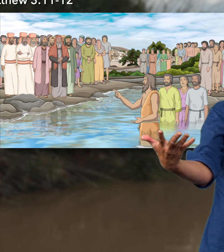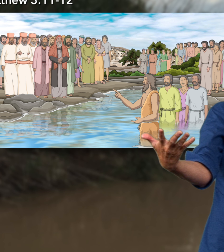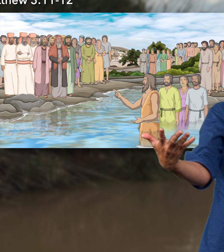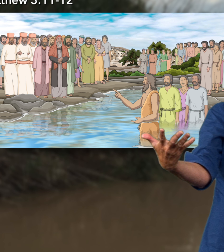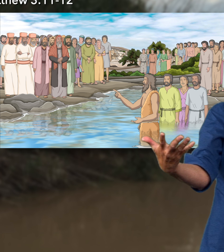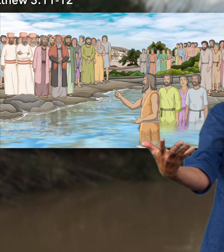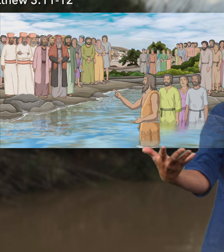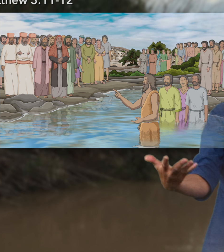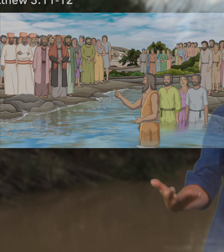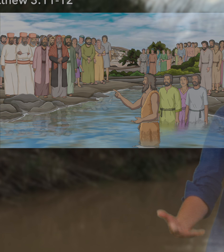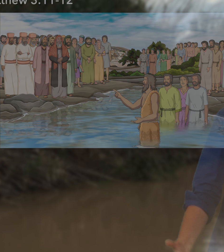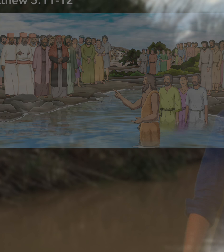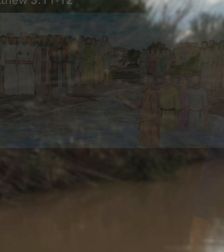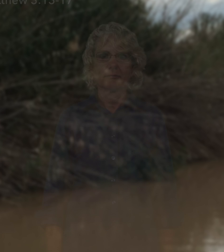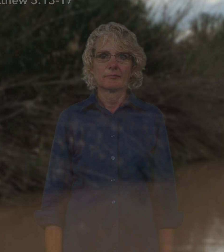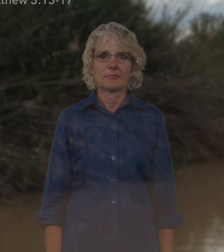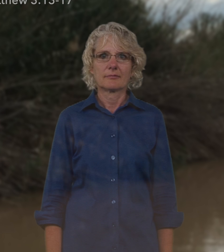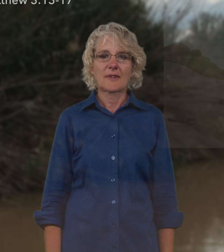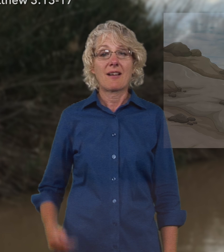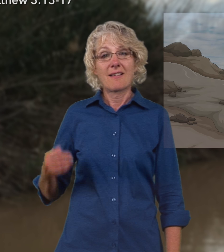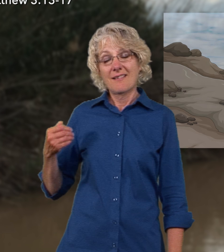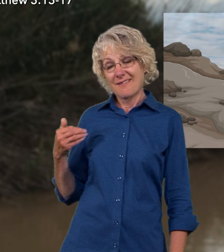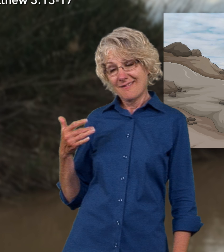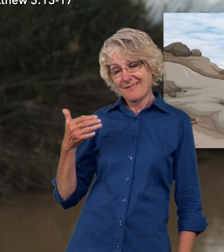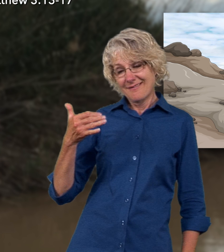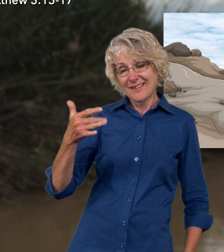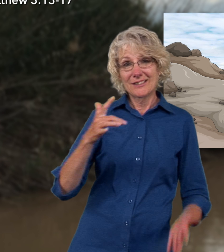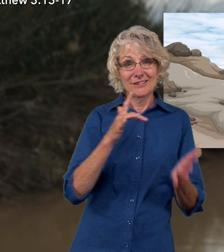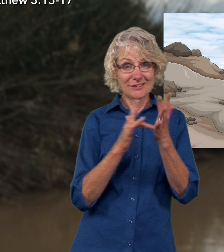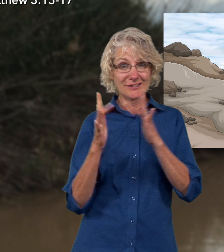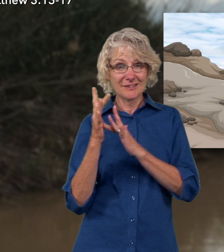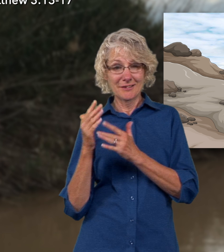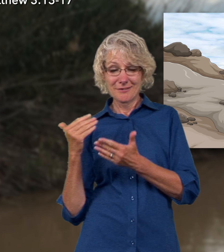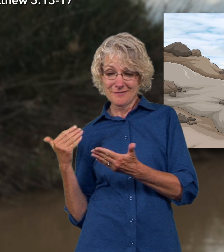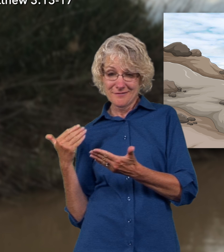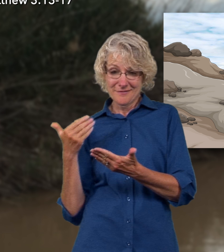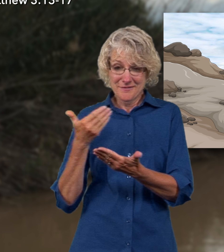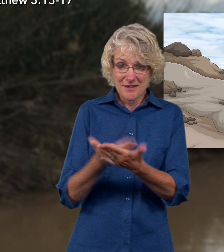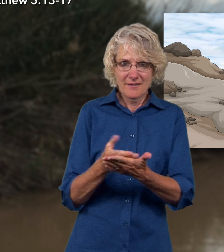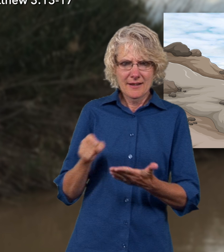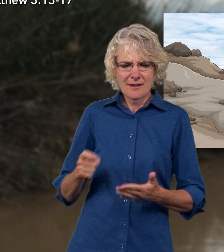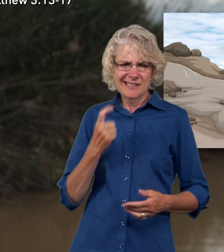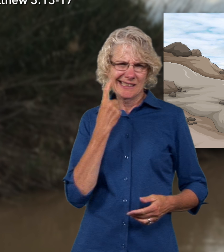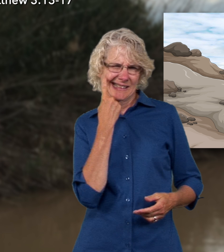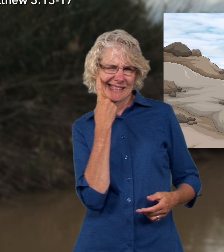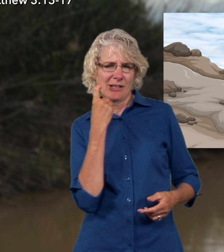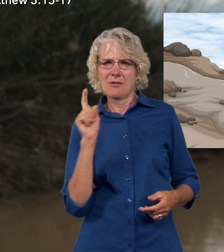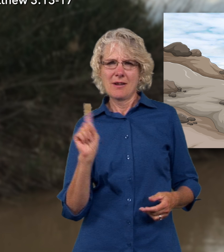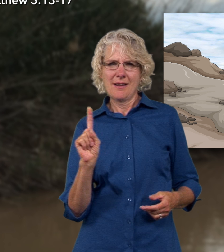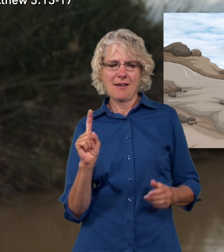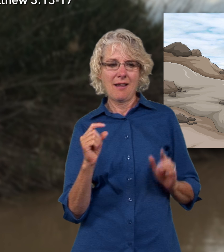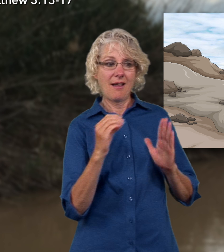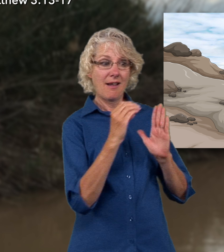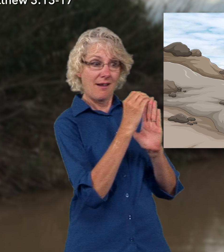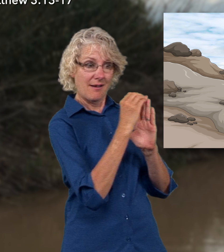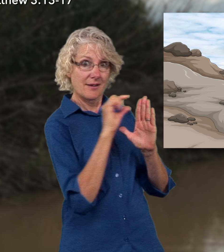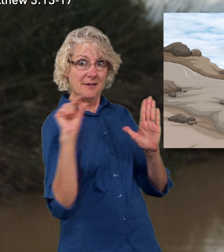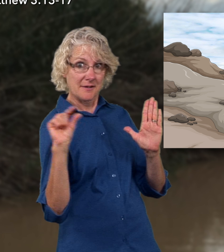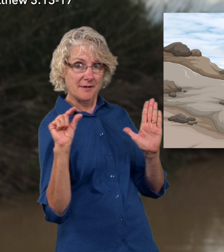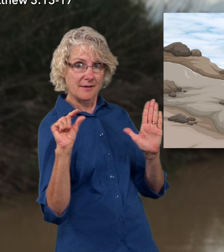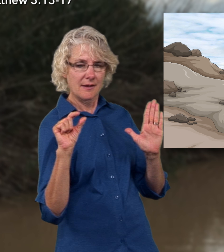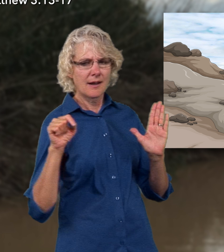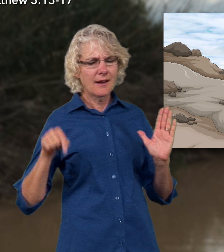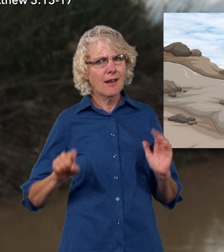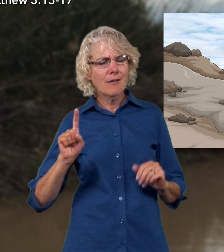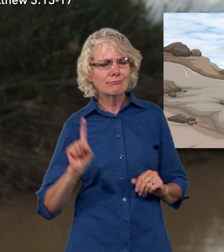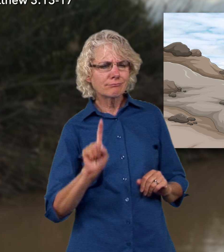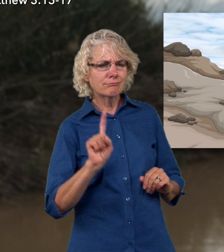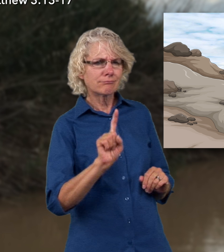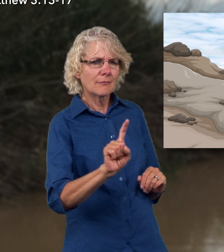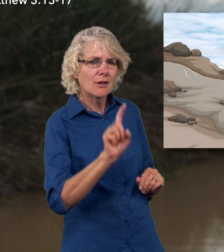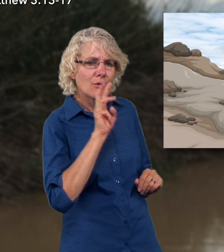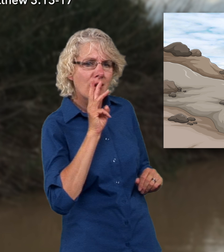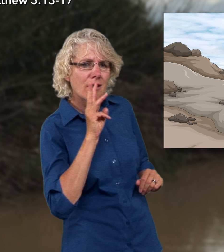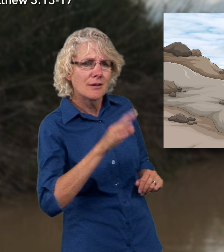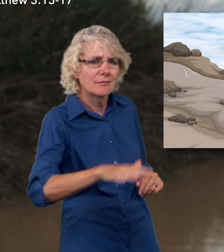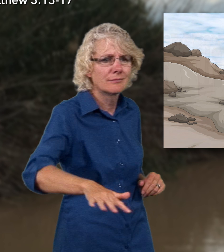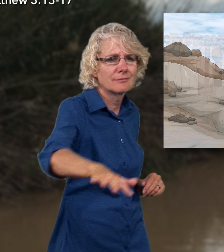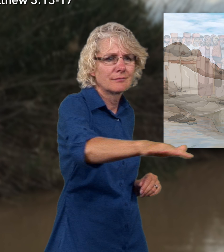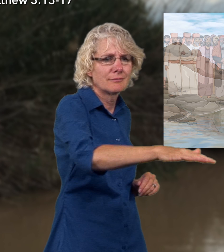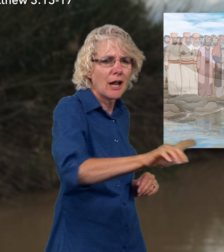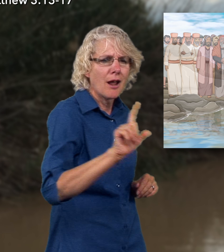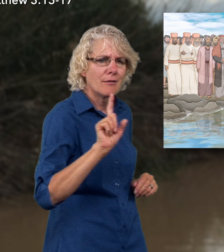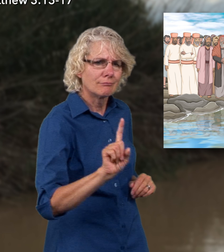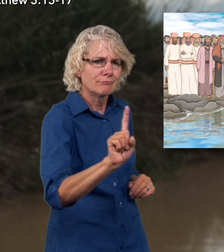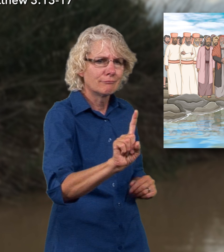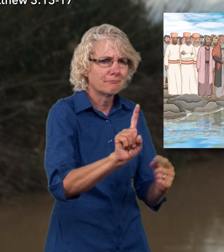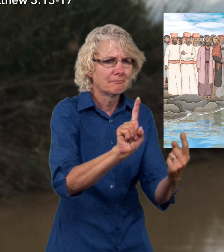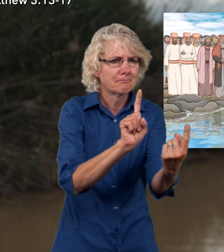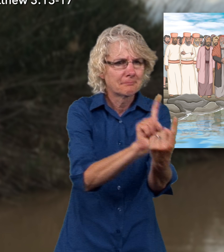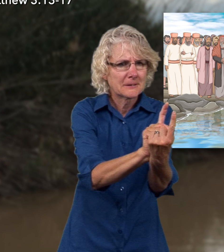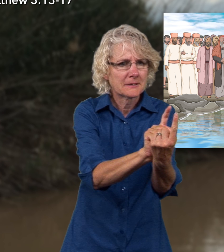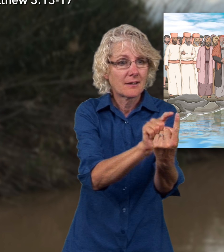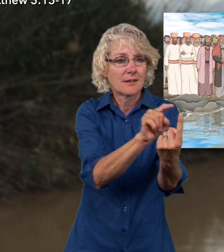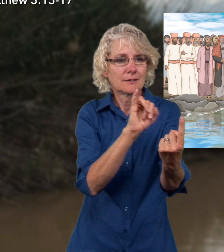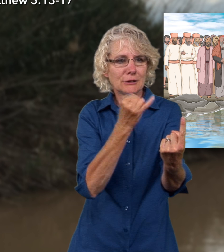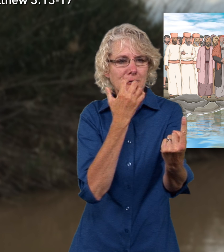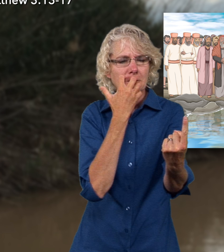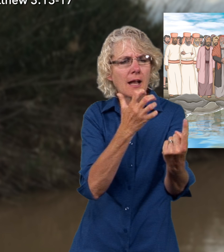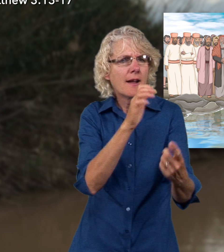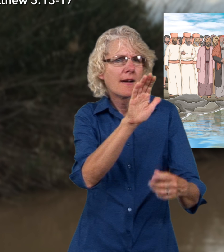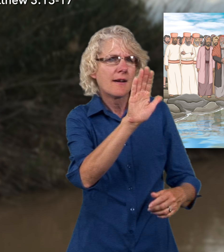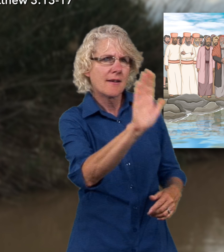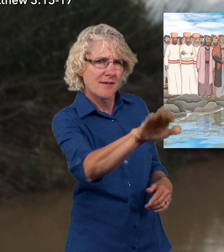At that time Jesus came from Galilee to the Jordan to be baptized by John.